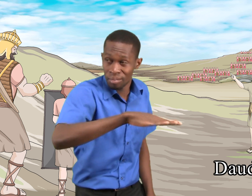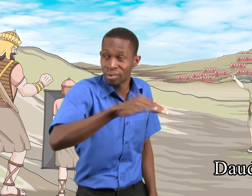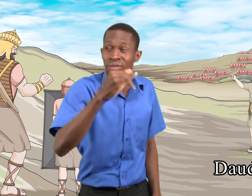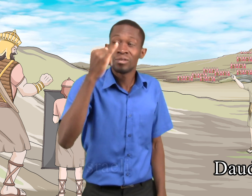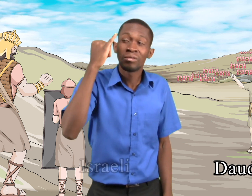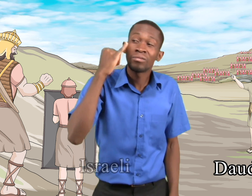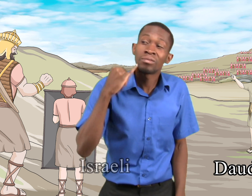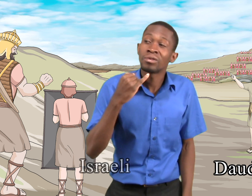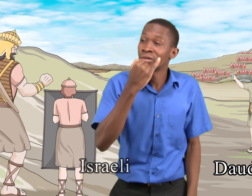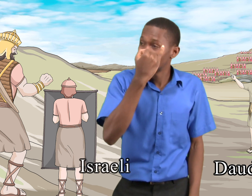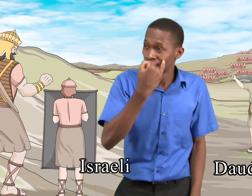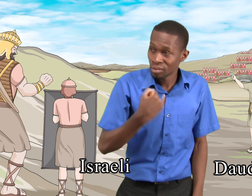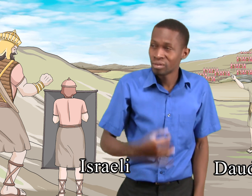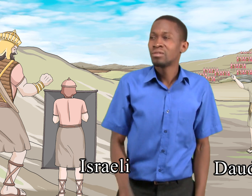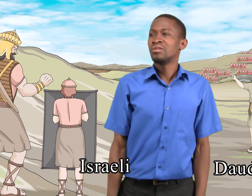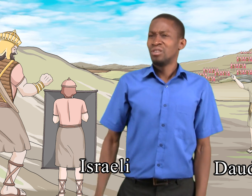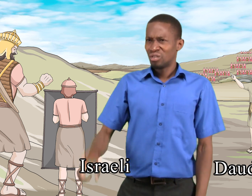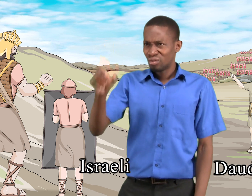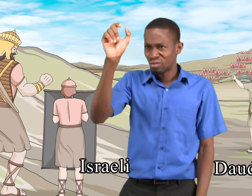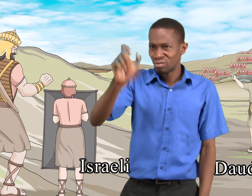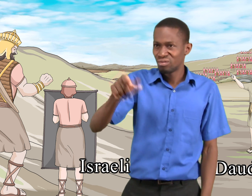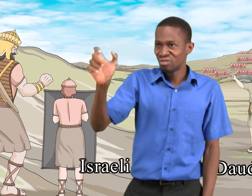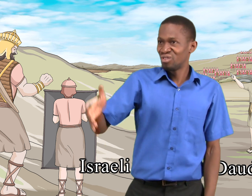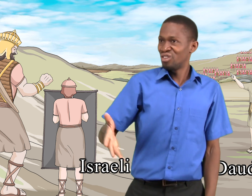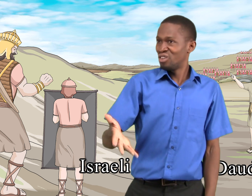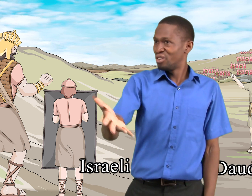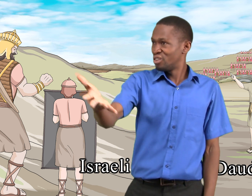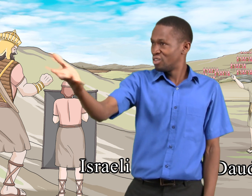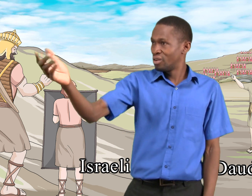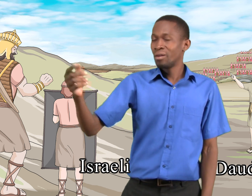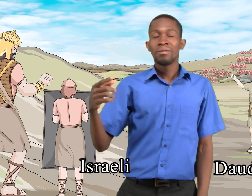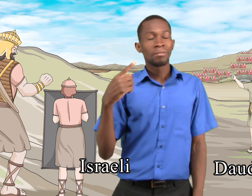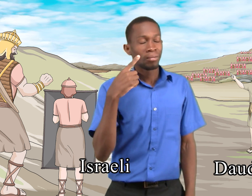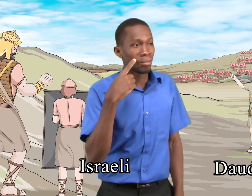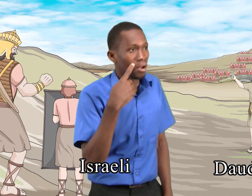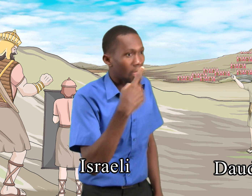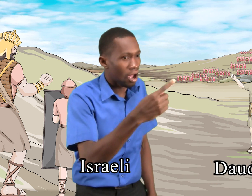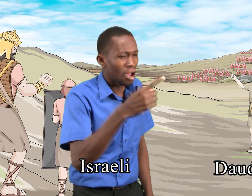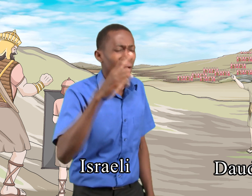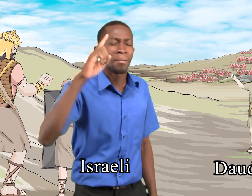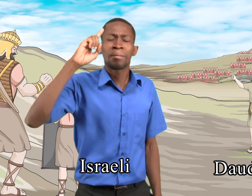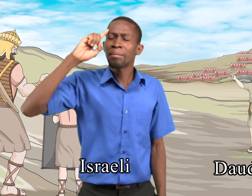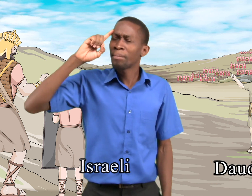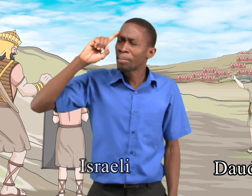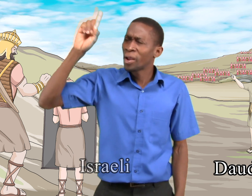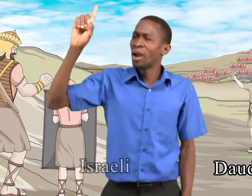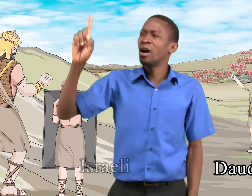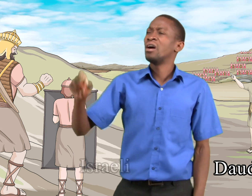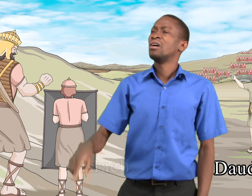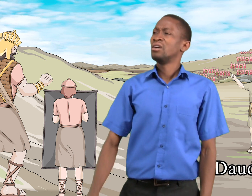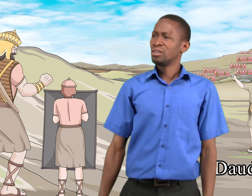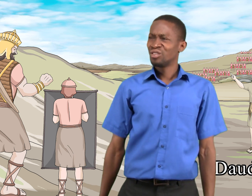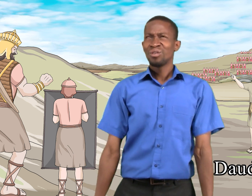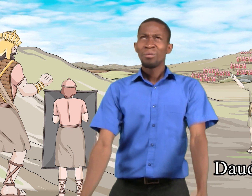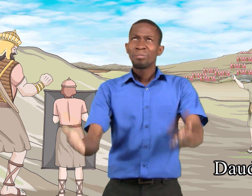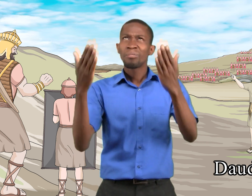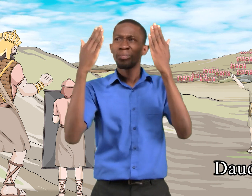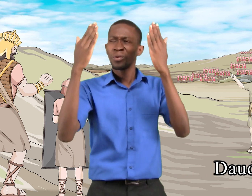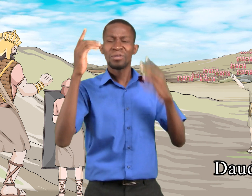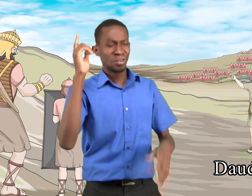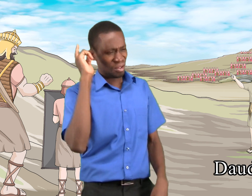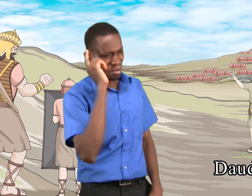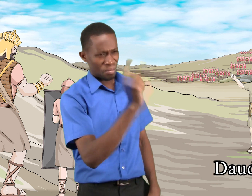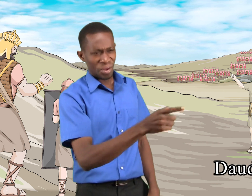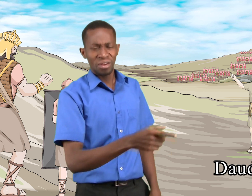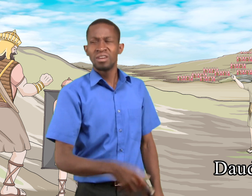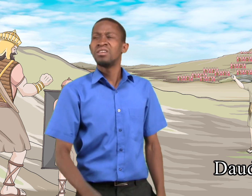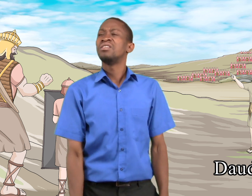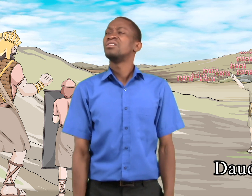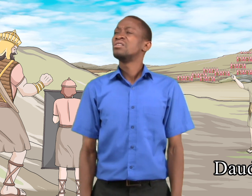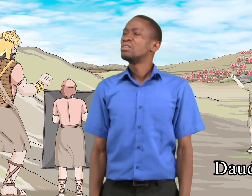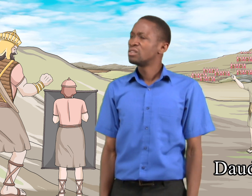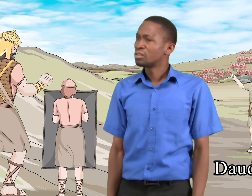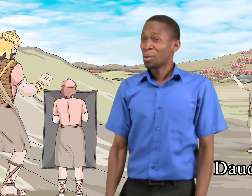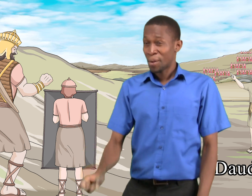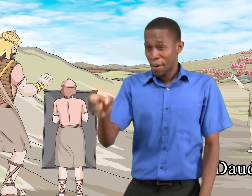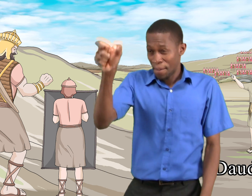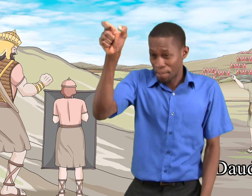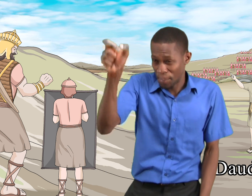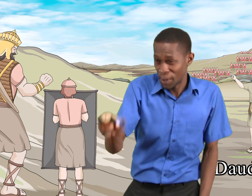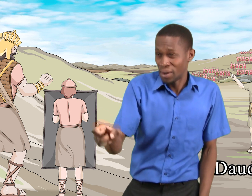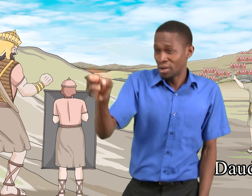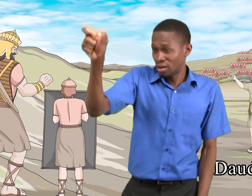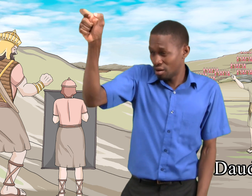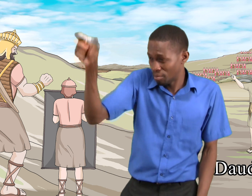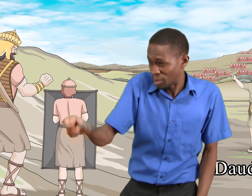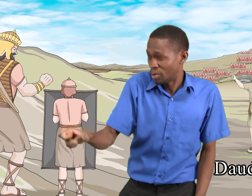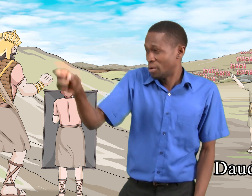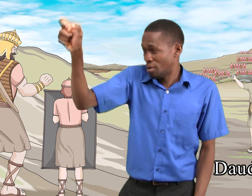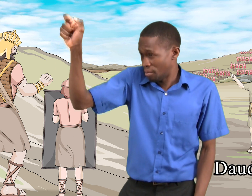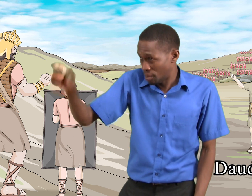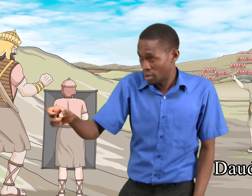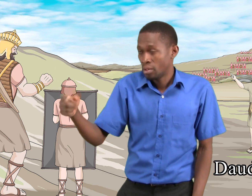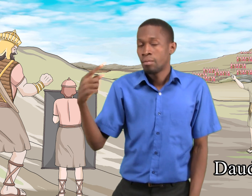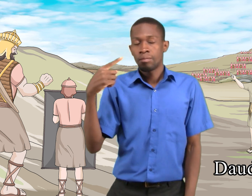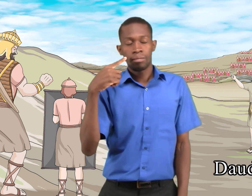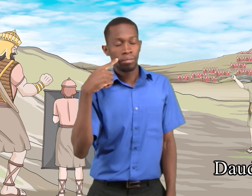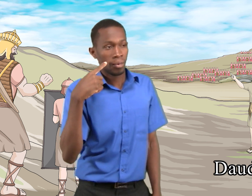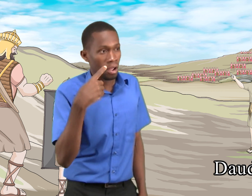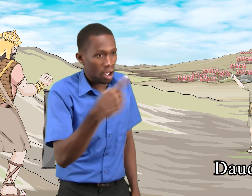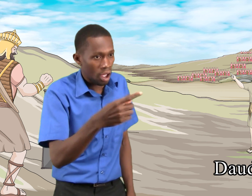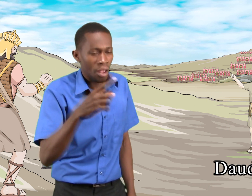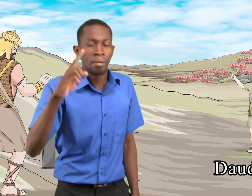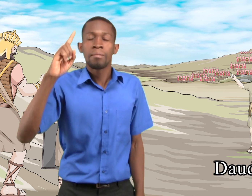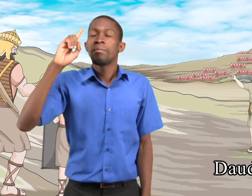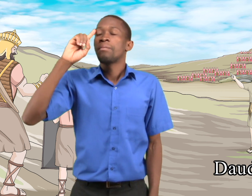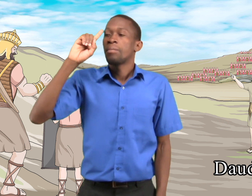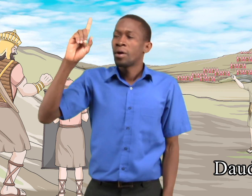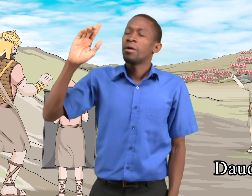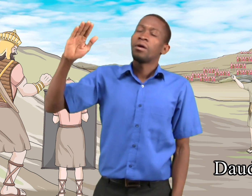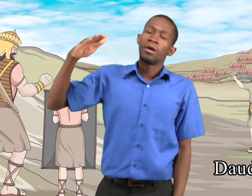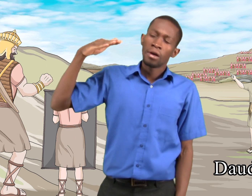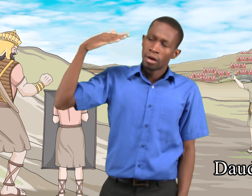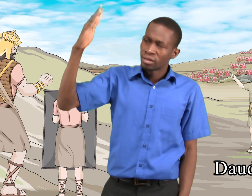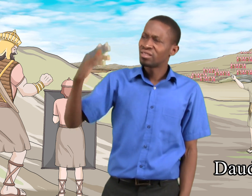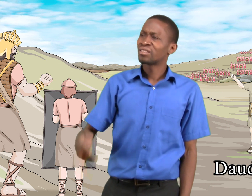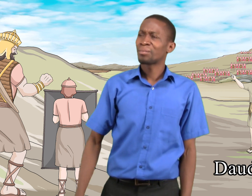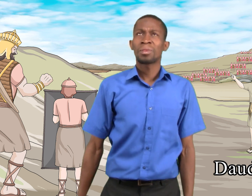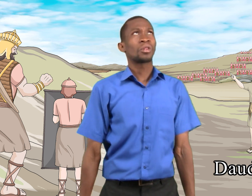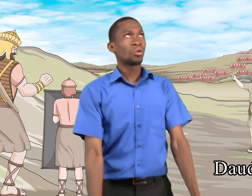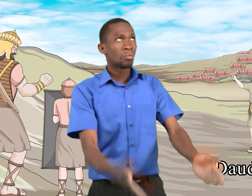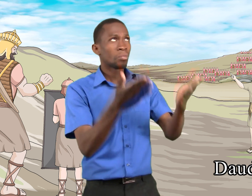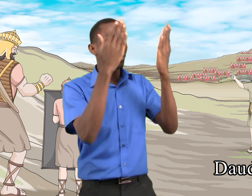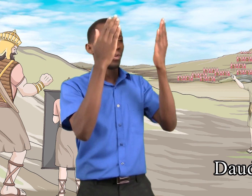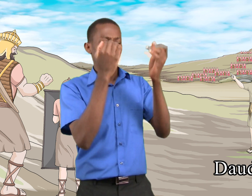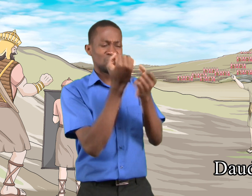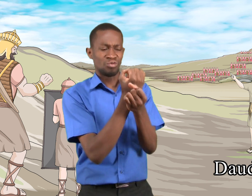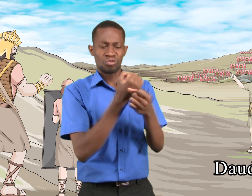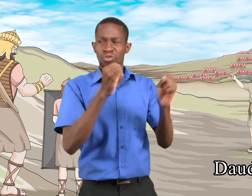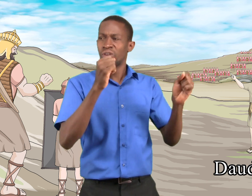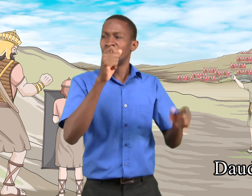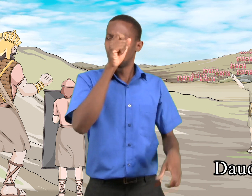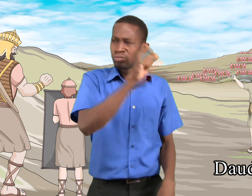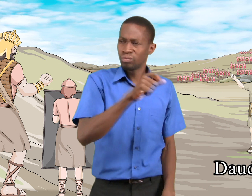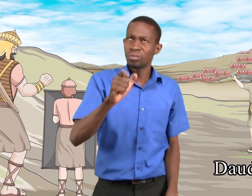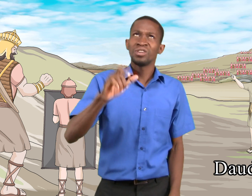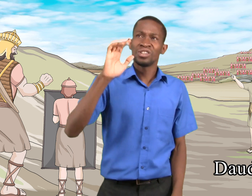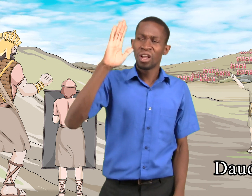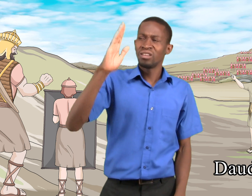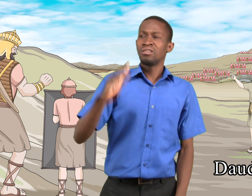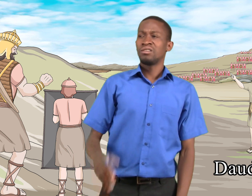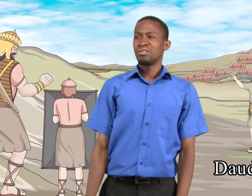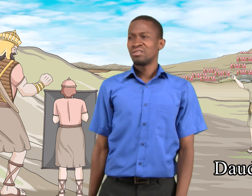Then the whole world will know that there is a God in Israel.